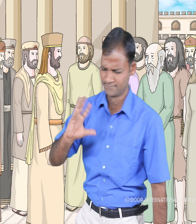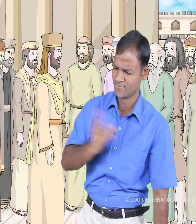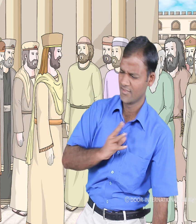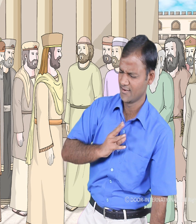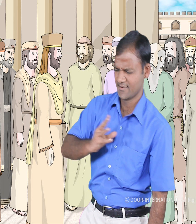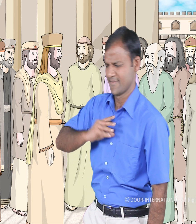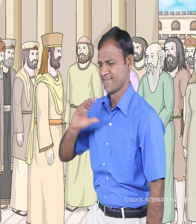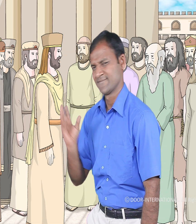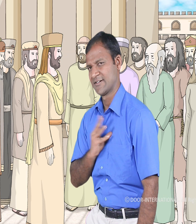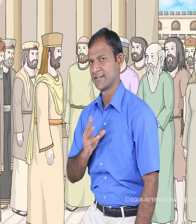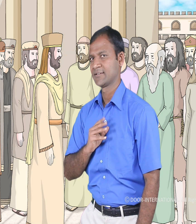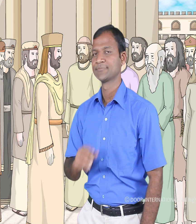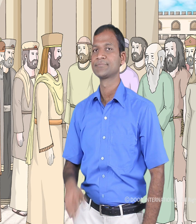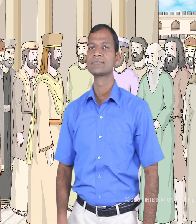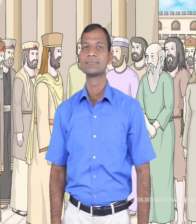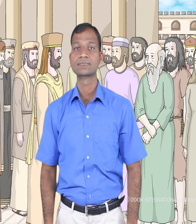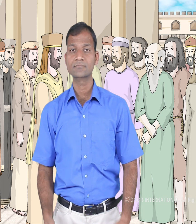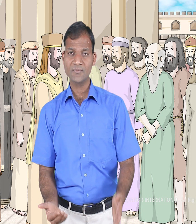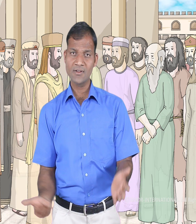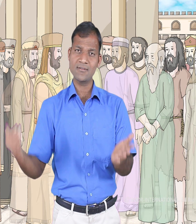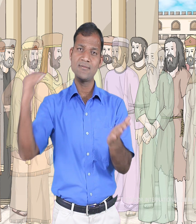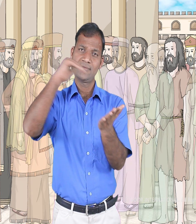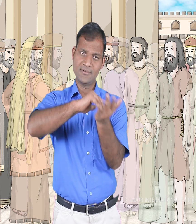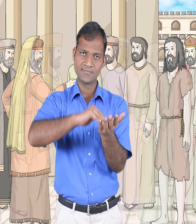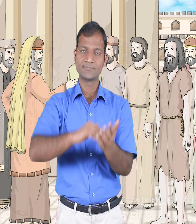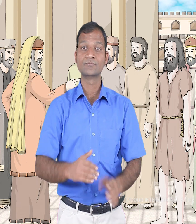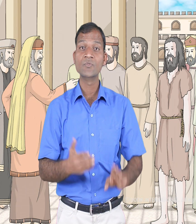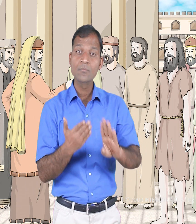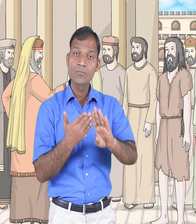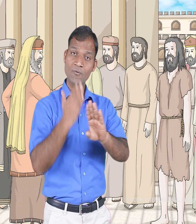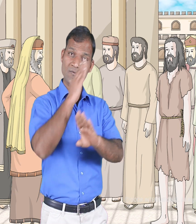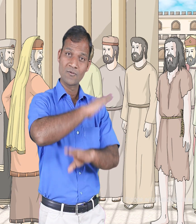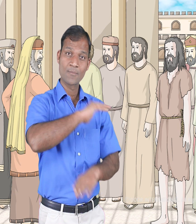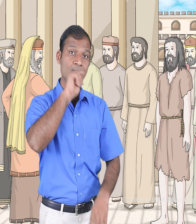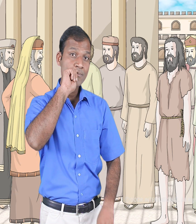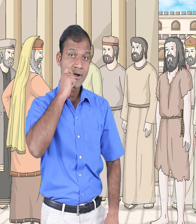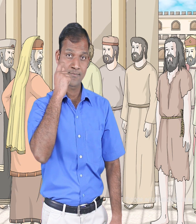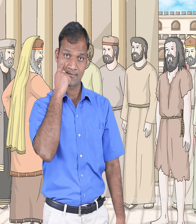Ask him.”